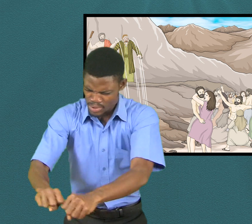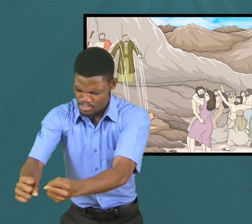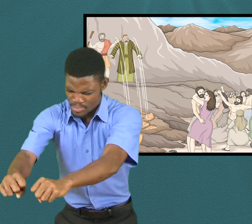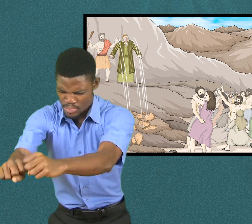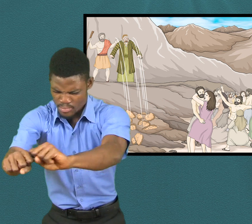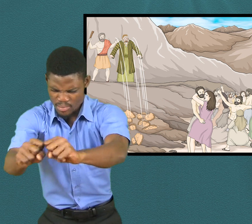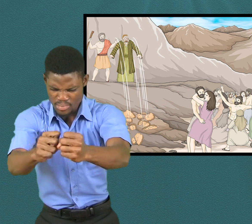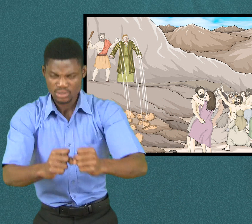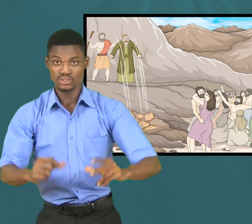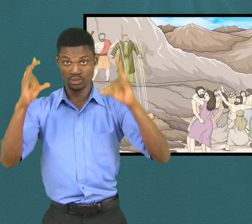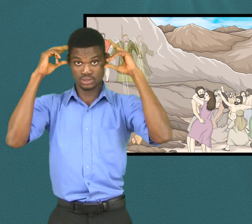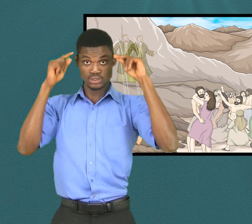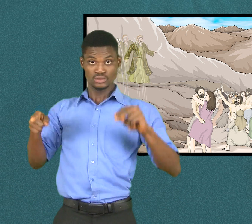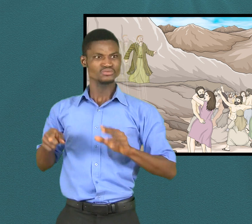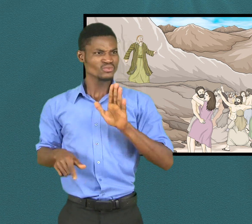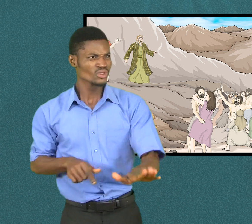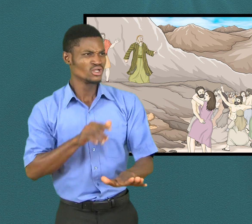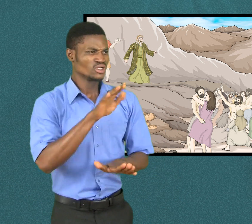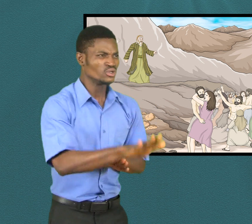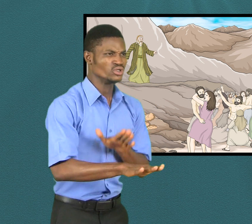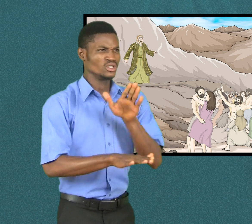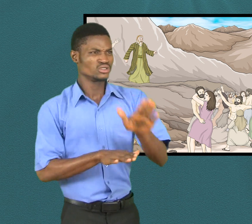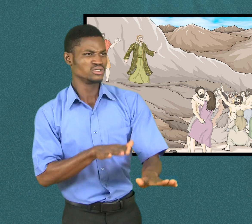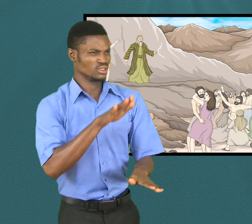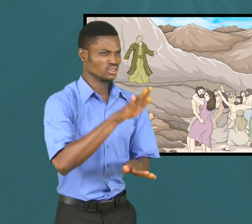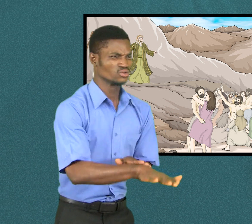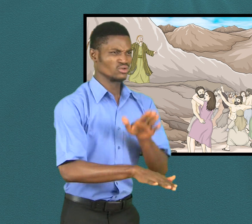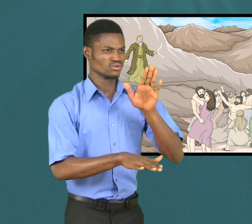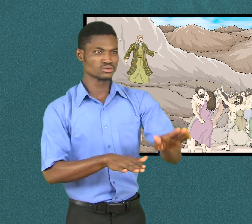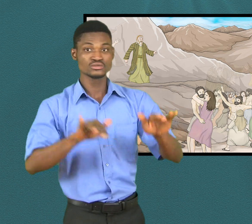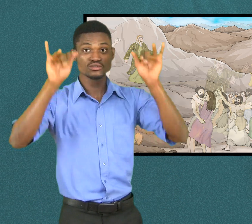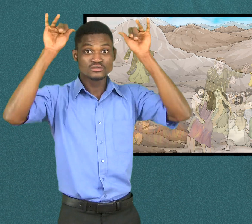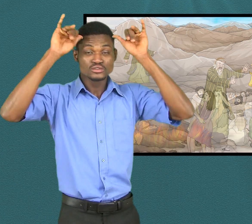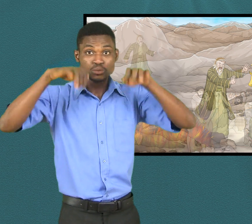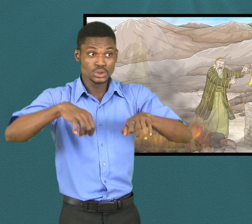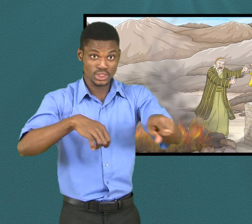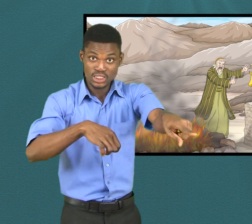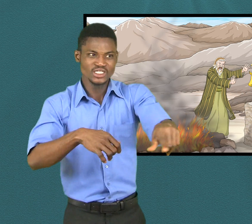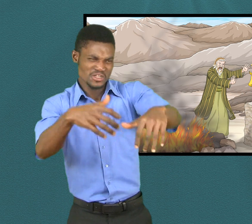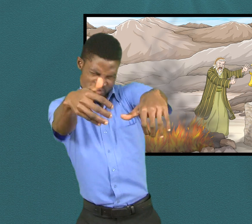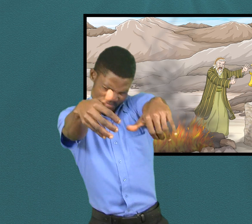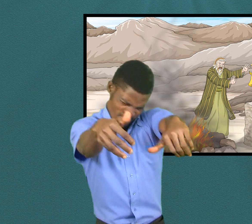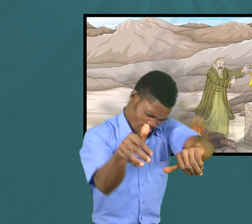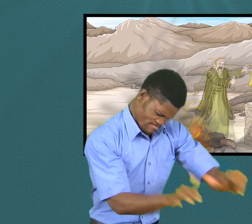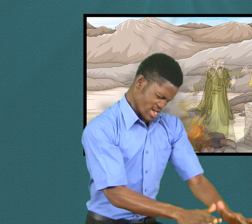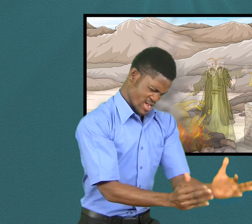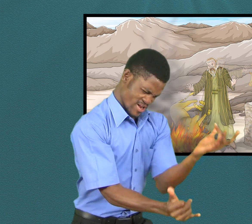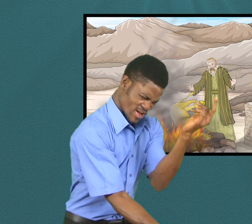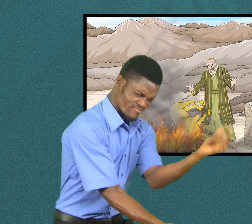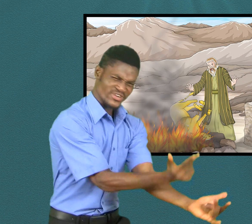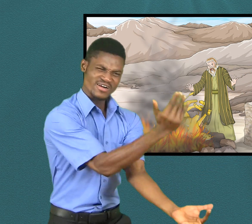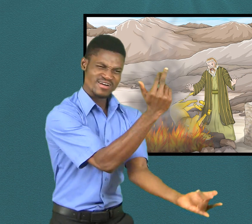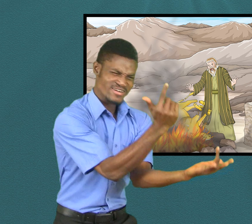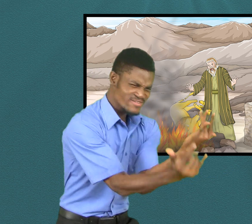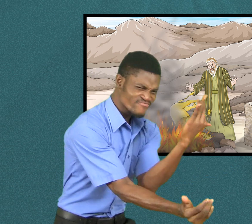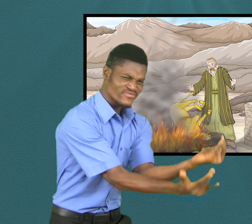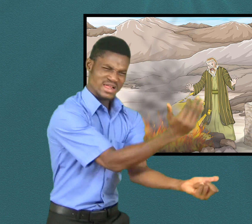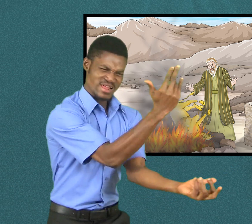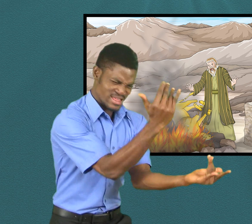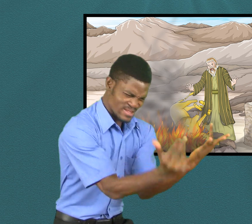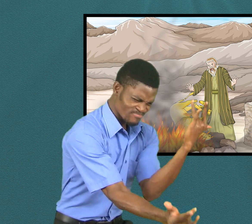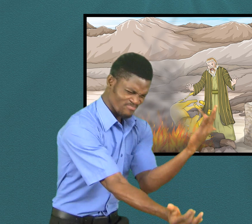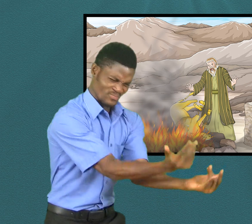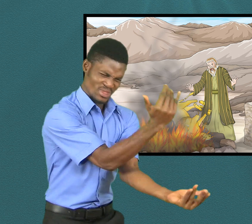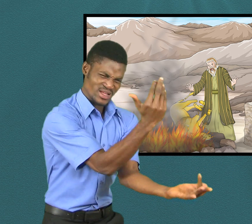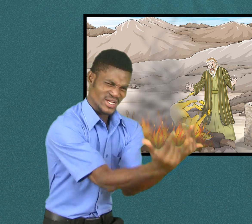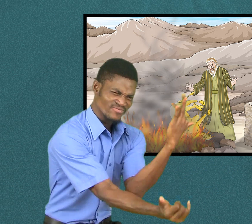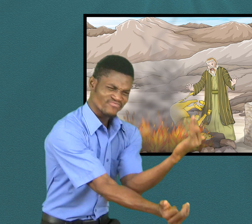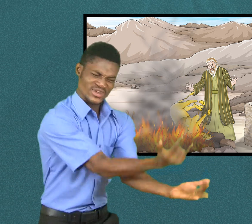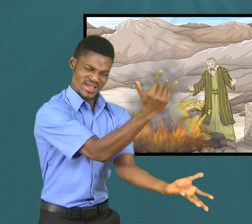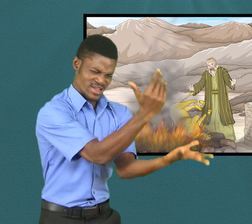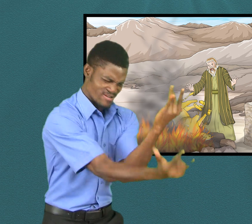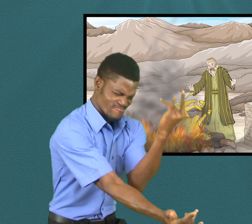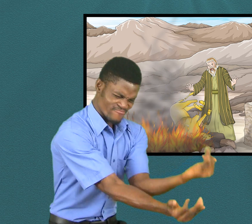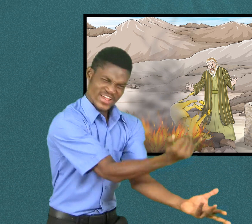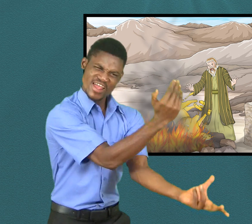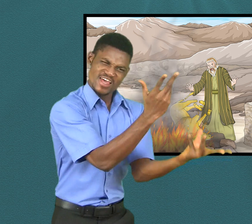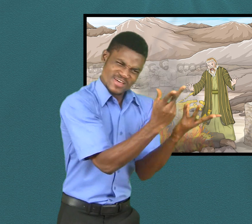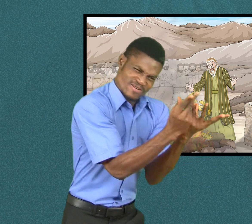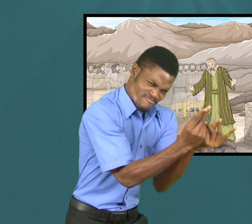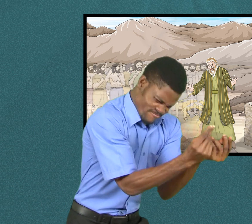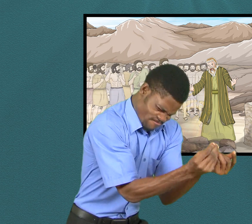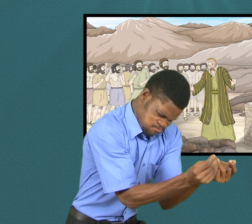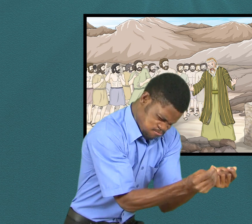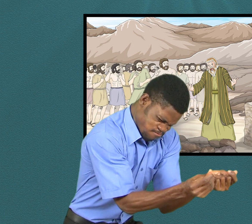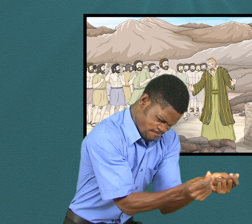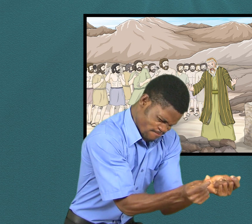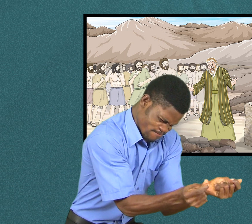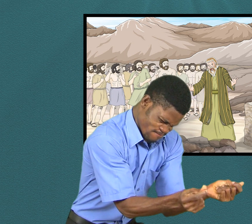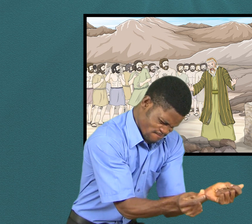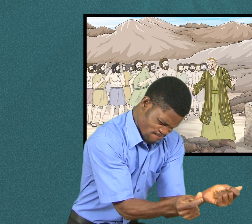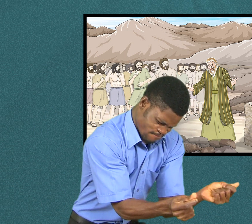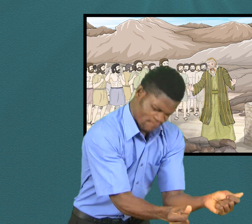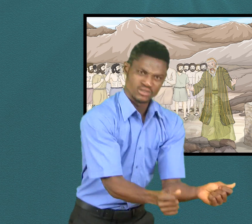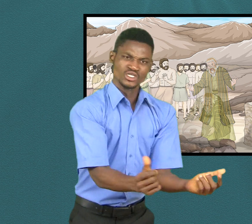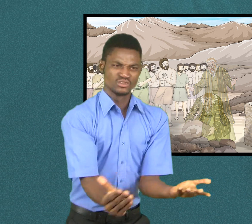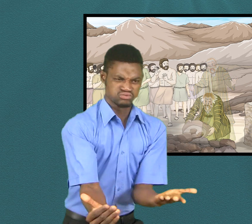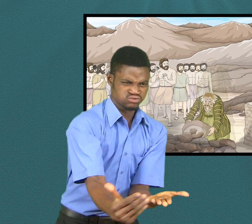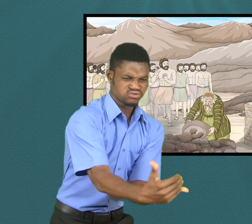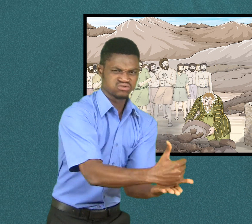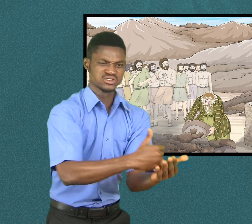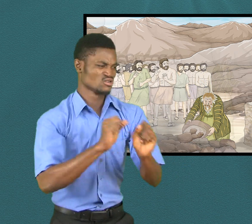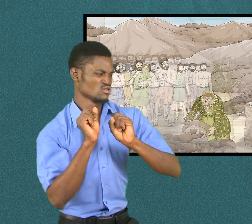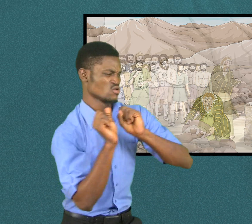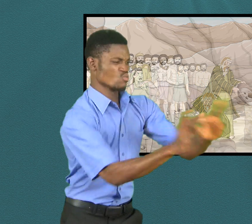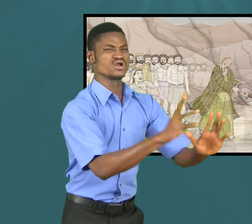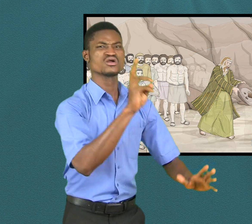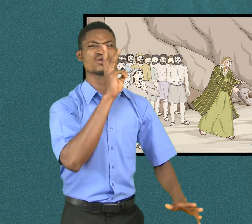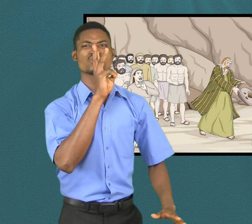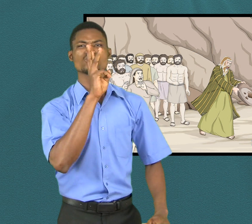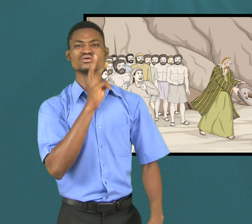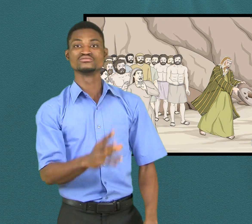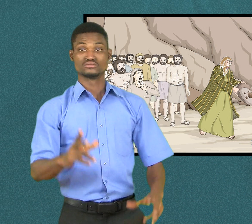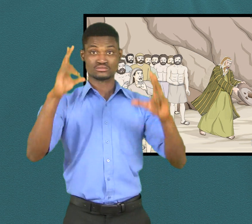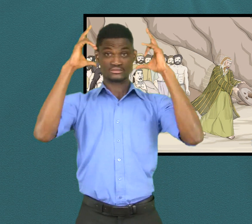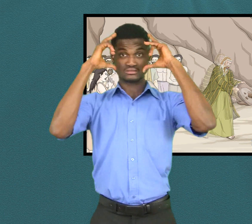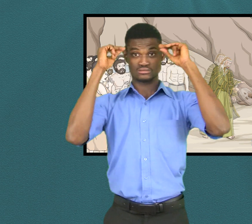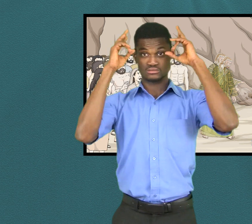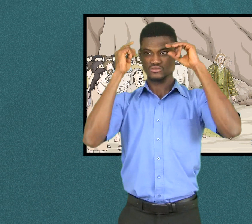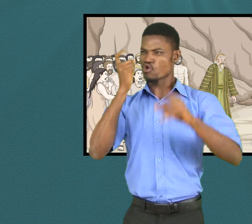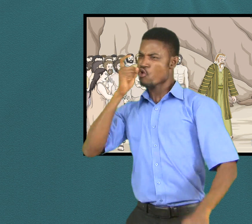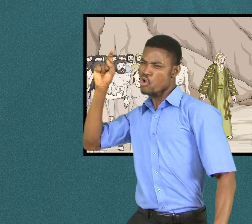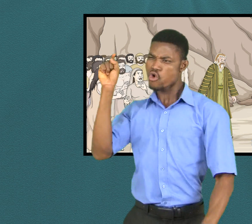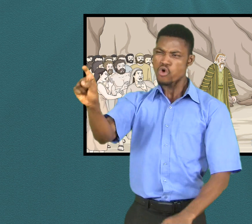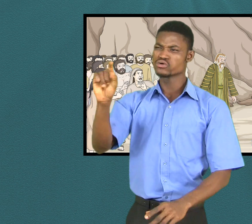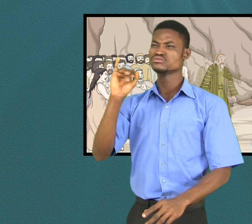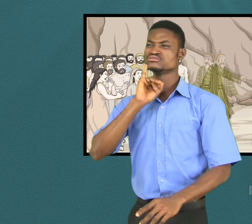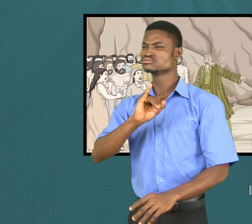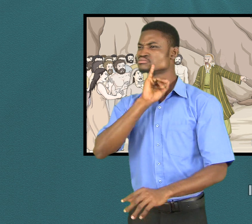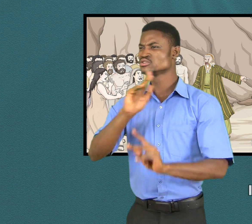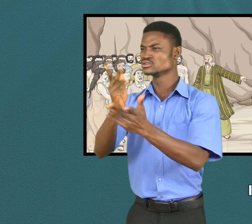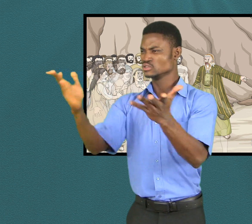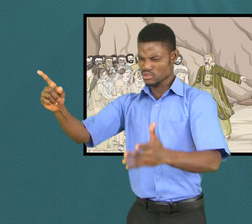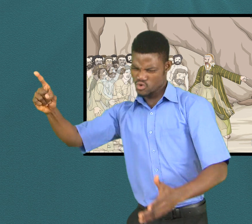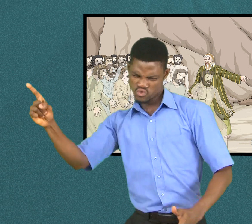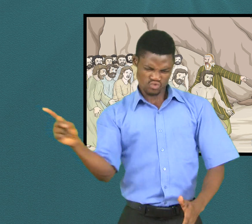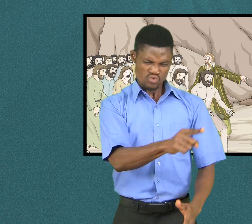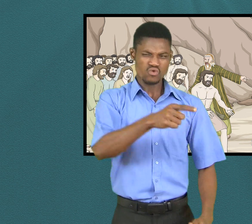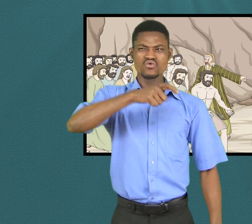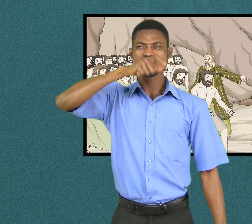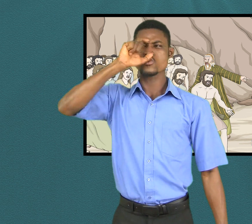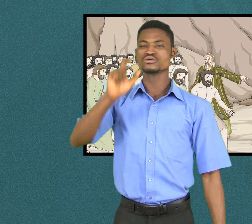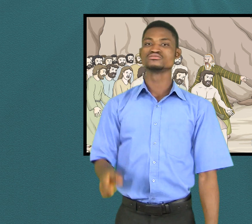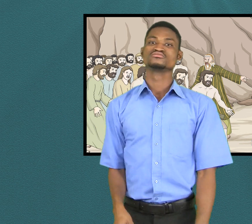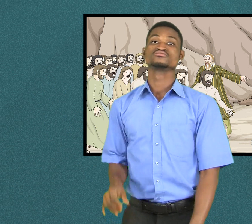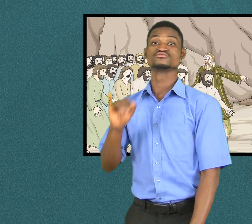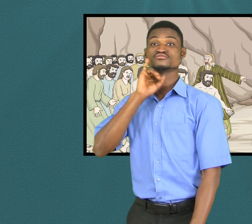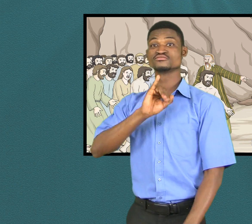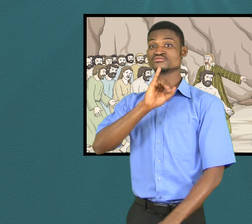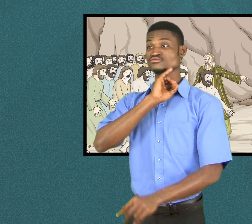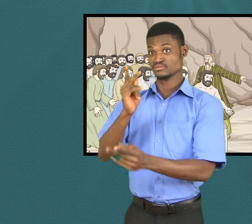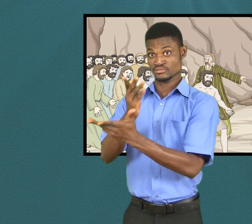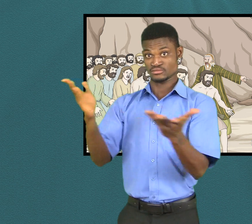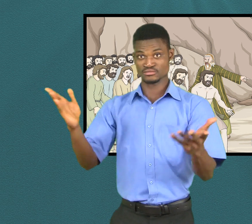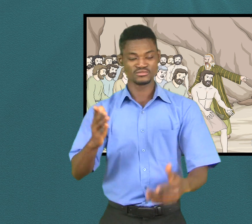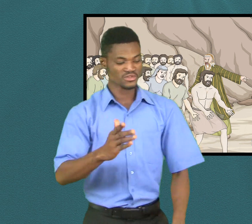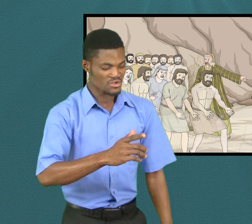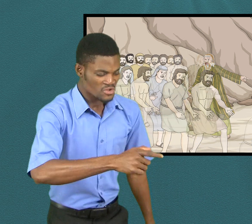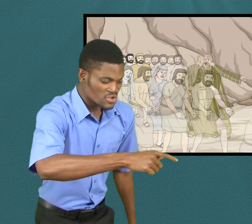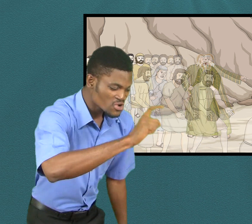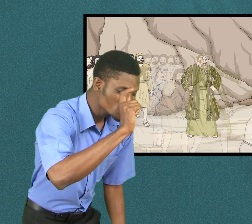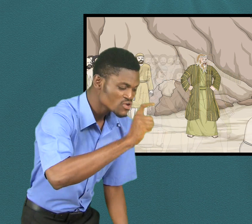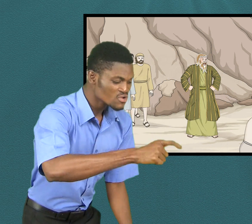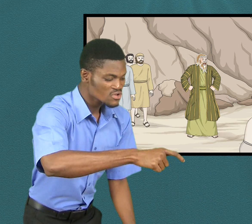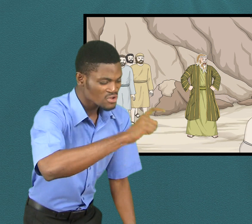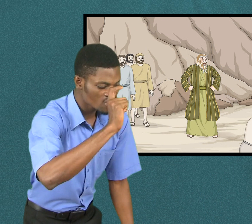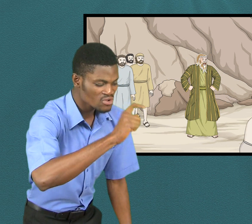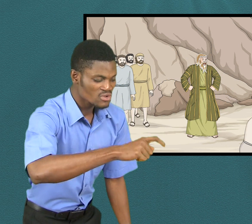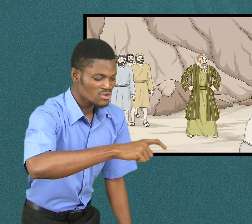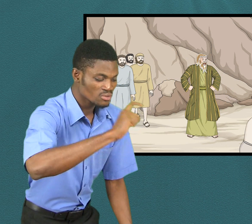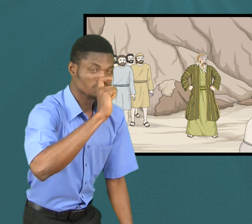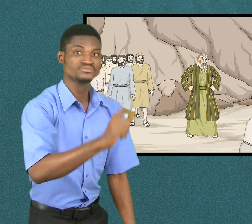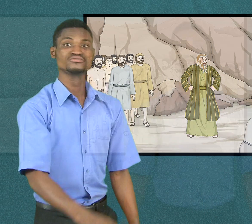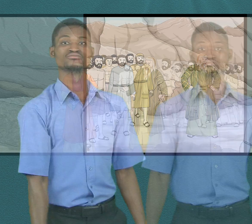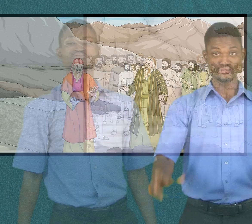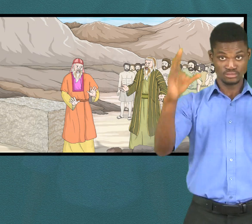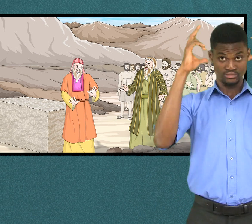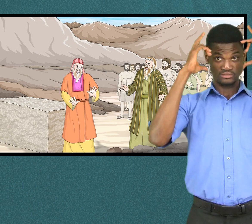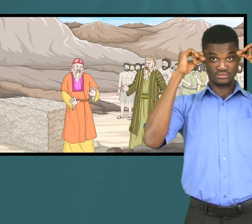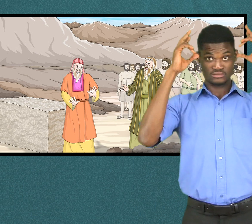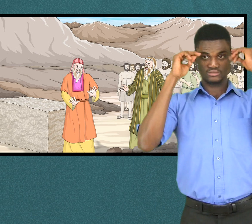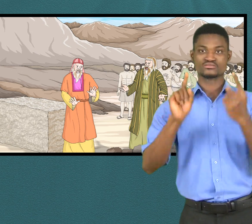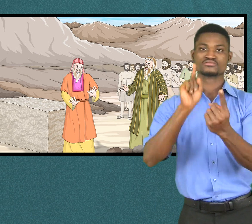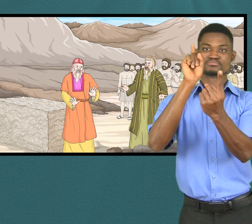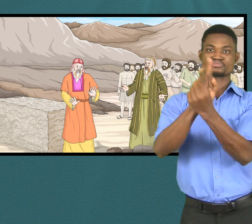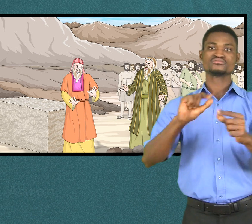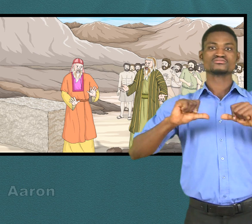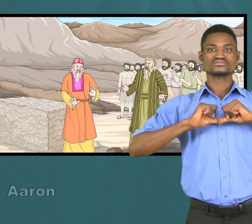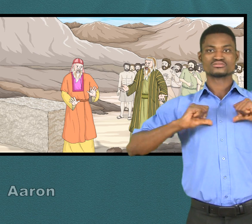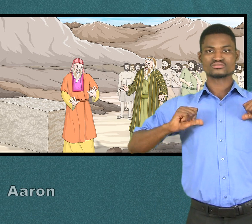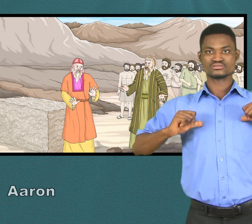Then he took the calf they had made, burned it in the fire, ground it to powder, and scattered the powder over the face of the water. Then he forced the Israelites to drink it.